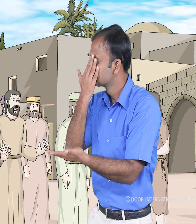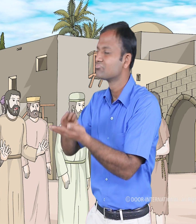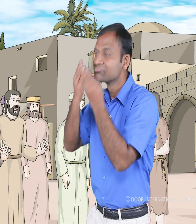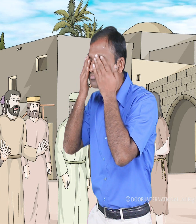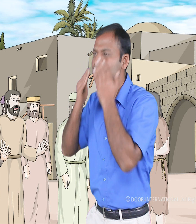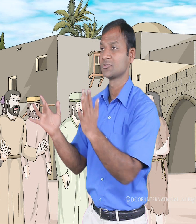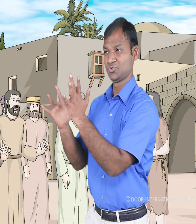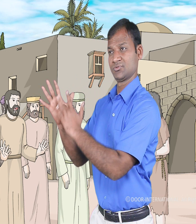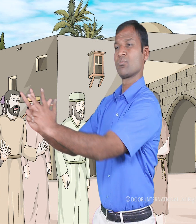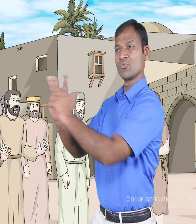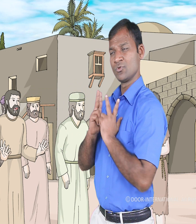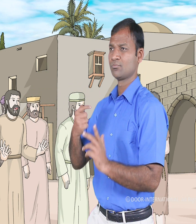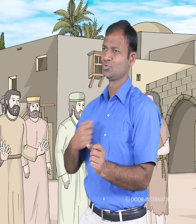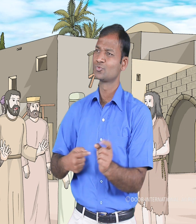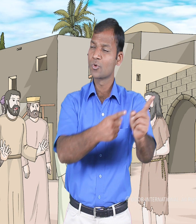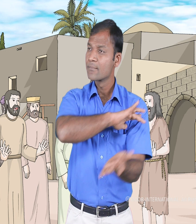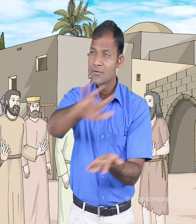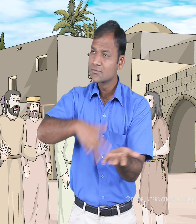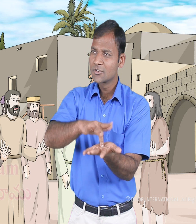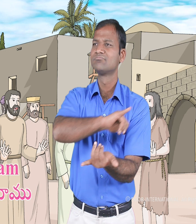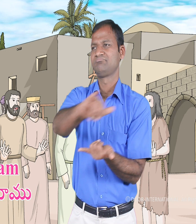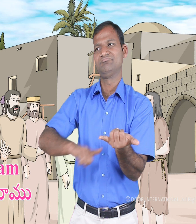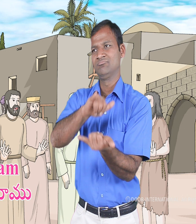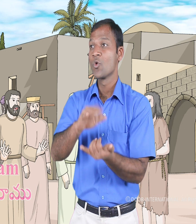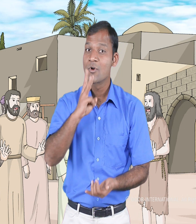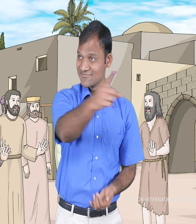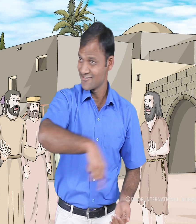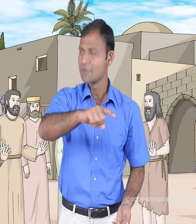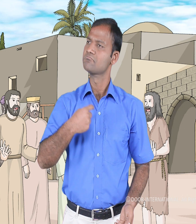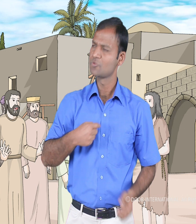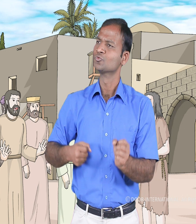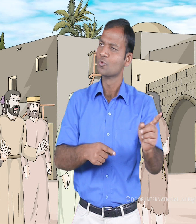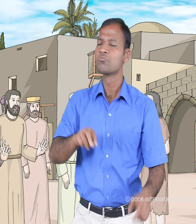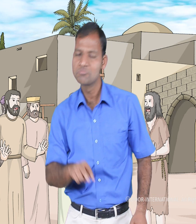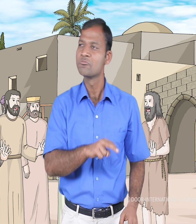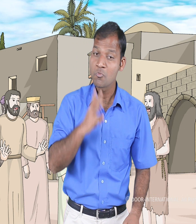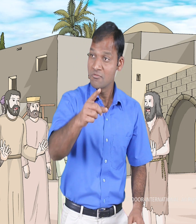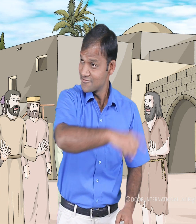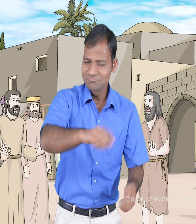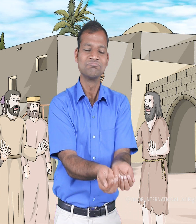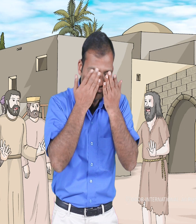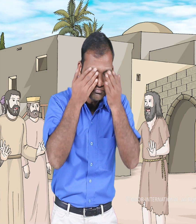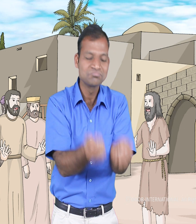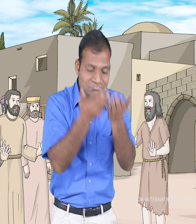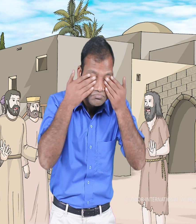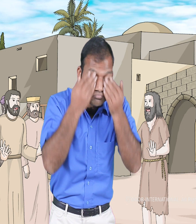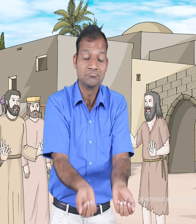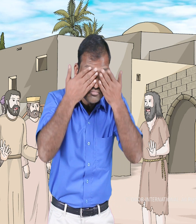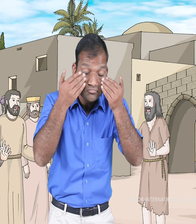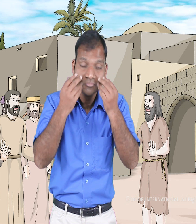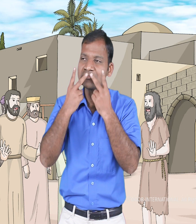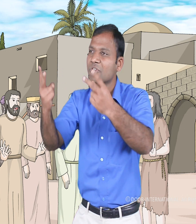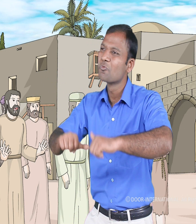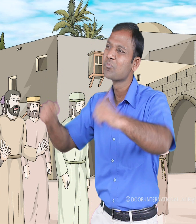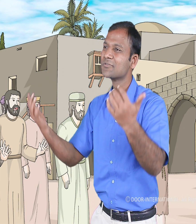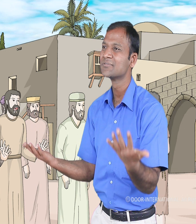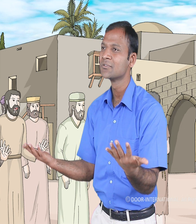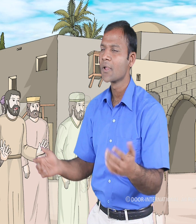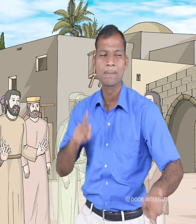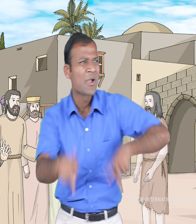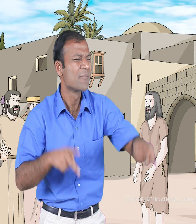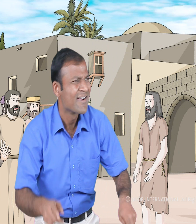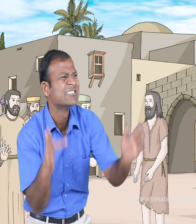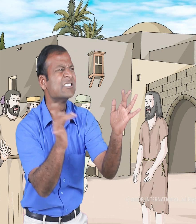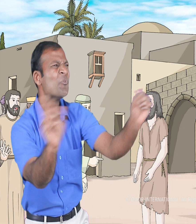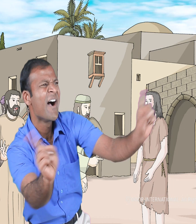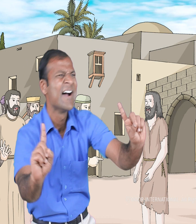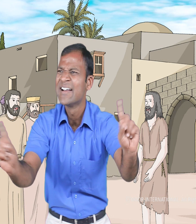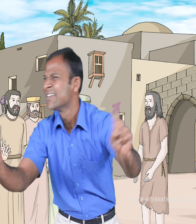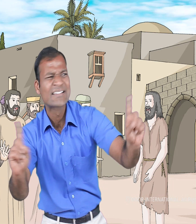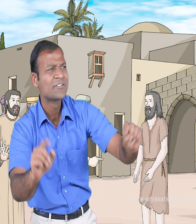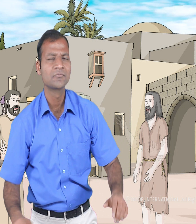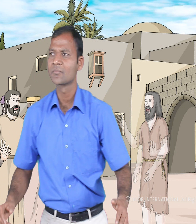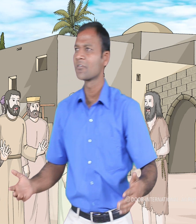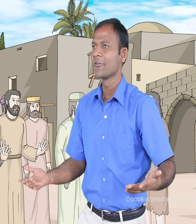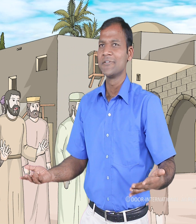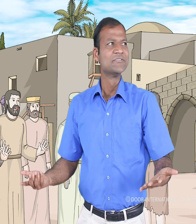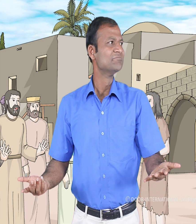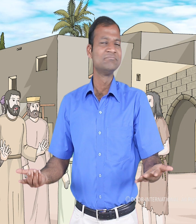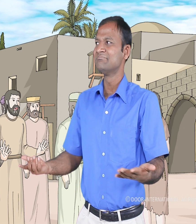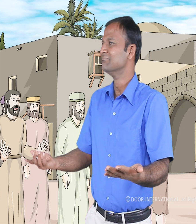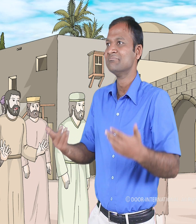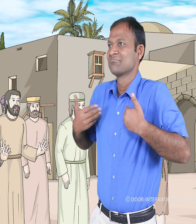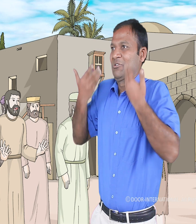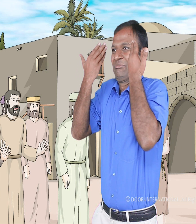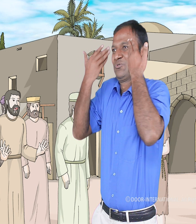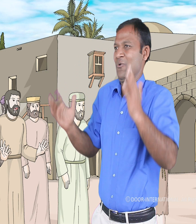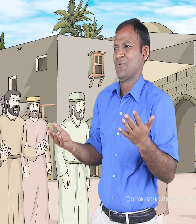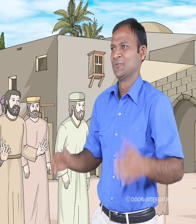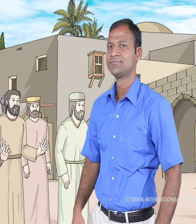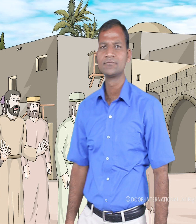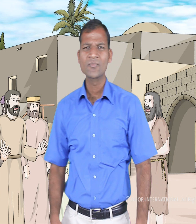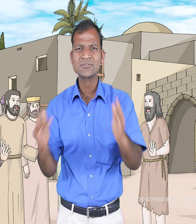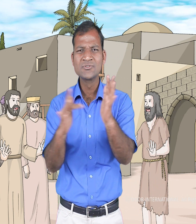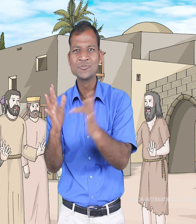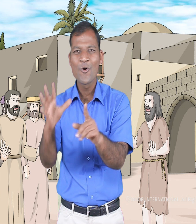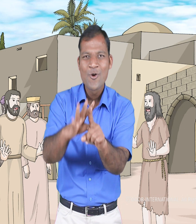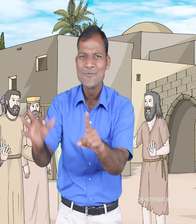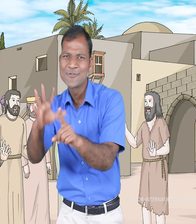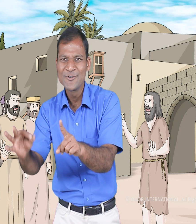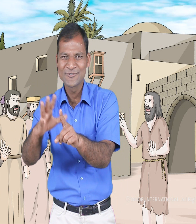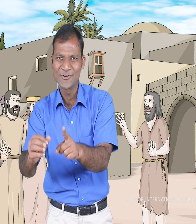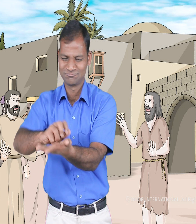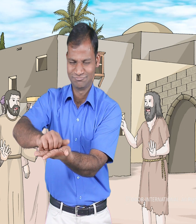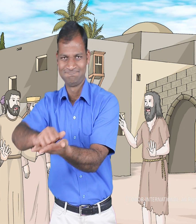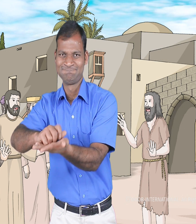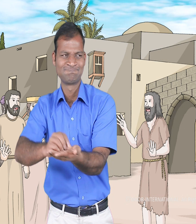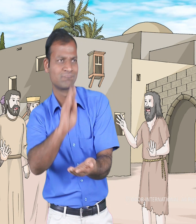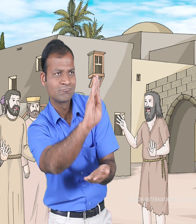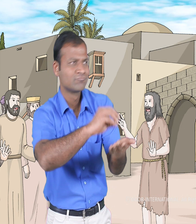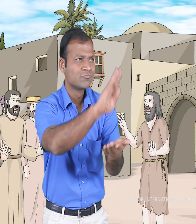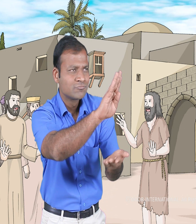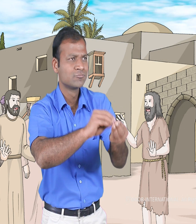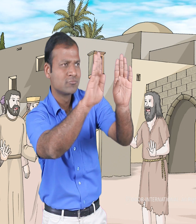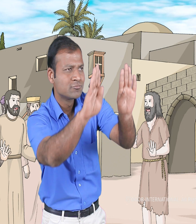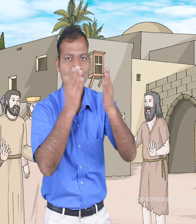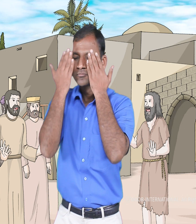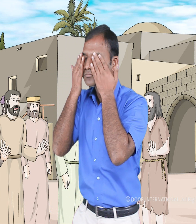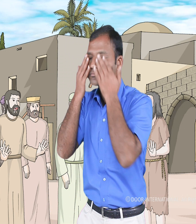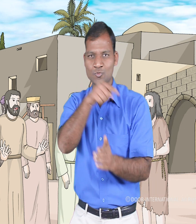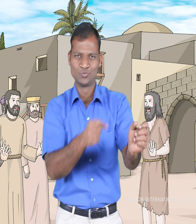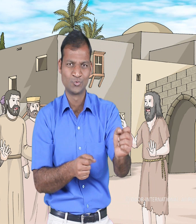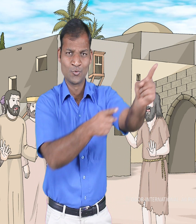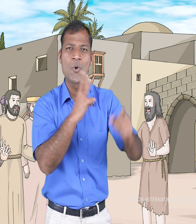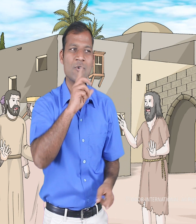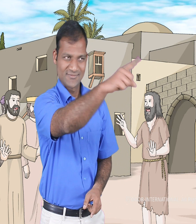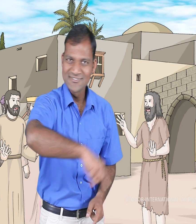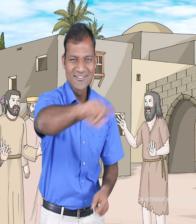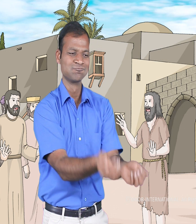He answered, “The man they call Jesus made some mud and anointed my eyes, and He told me to go to Siloam and wash.